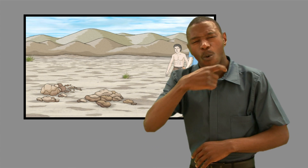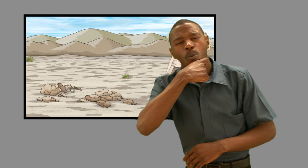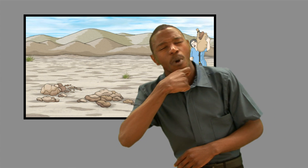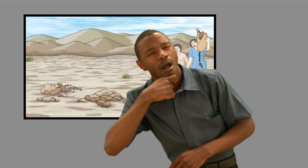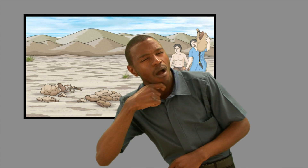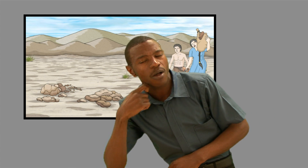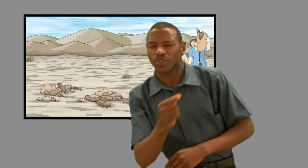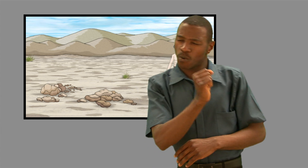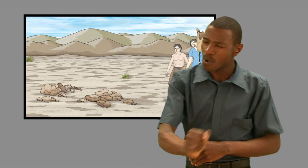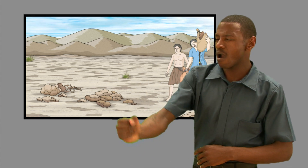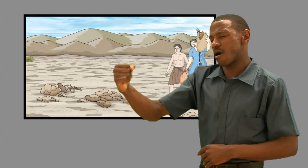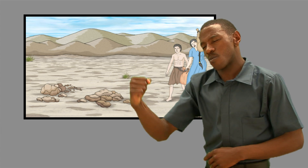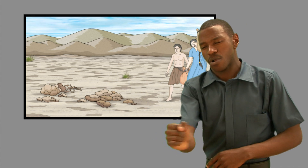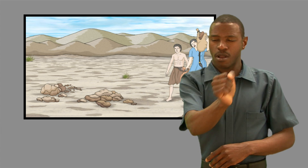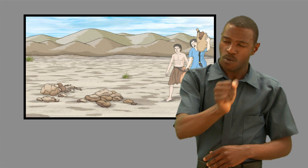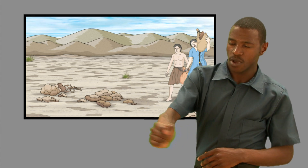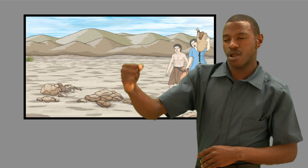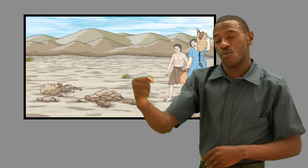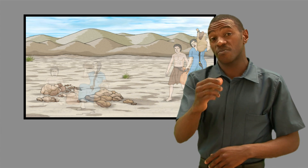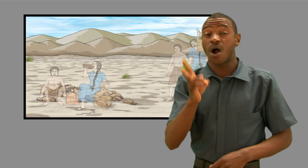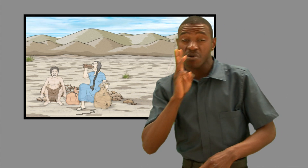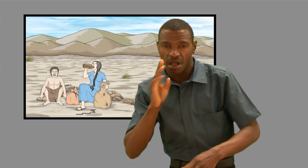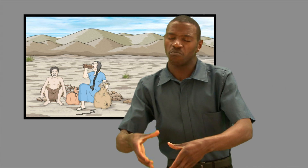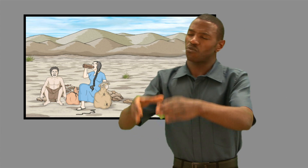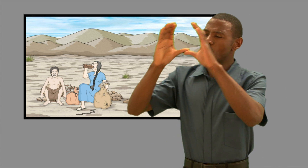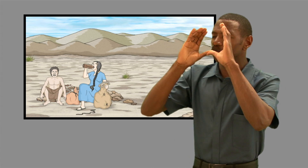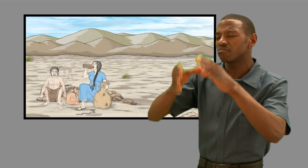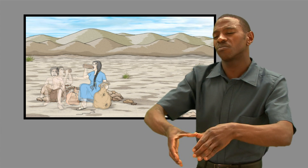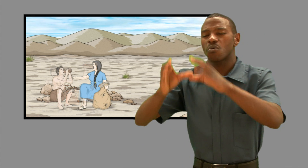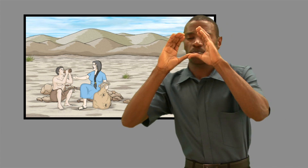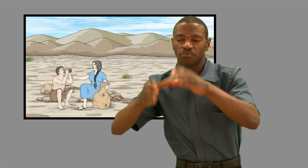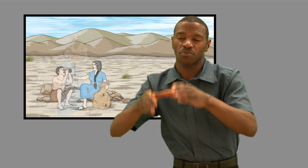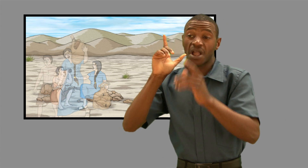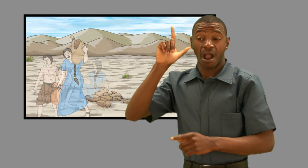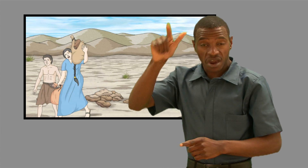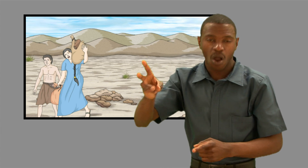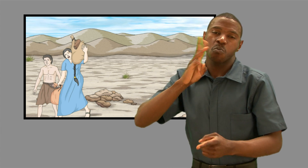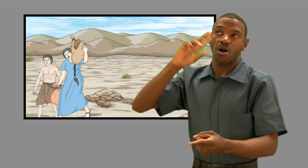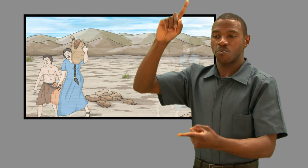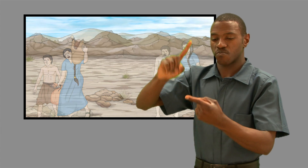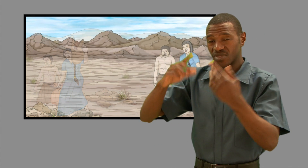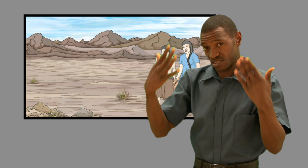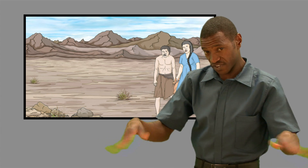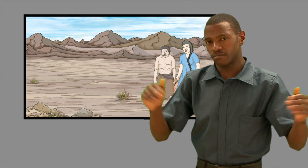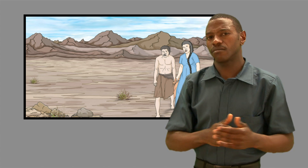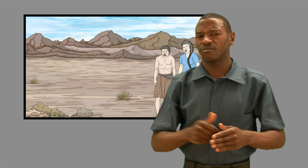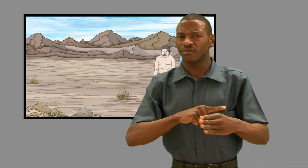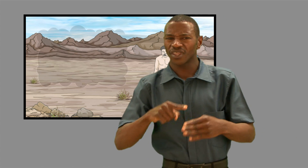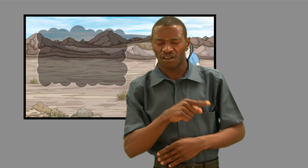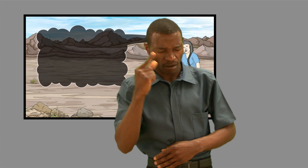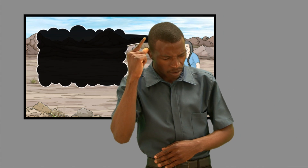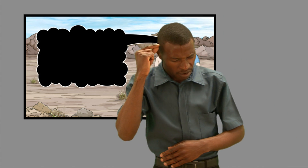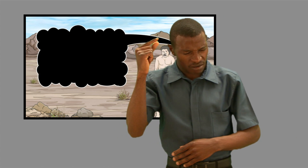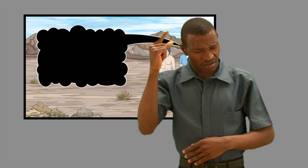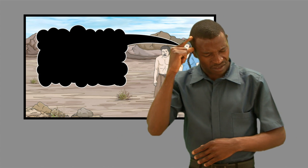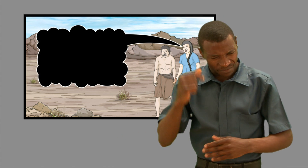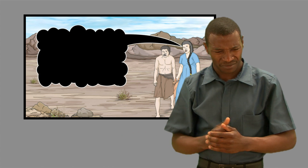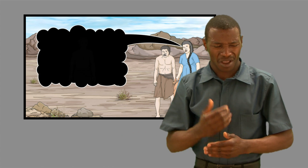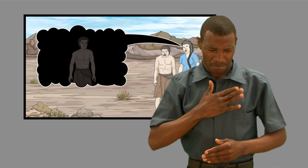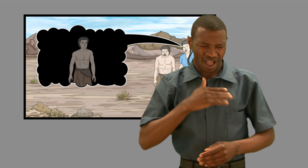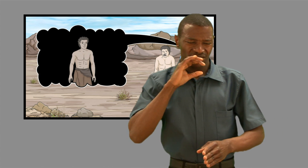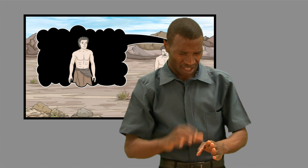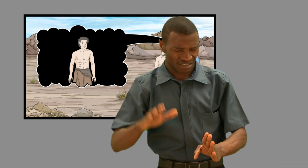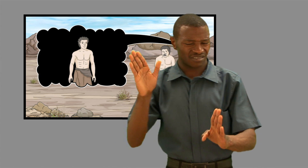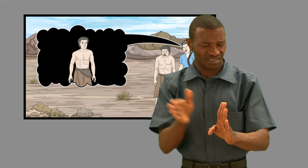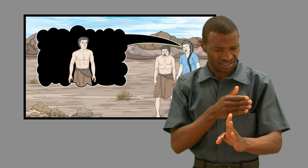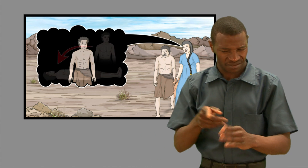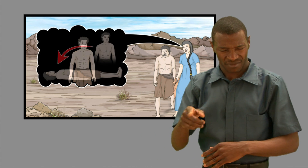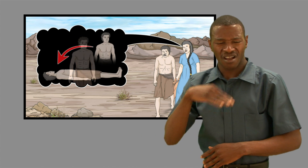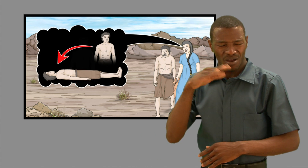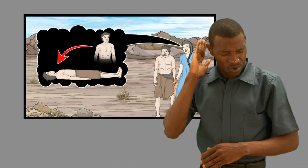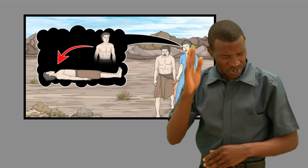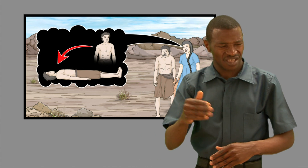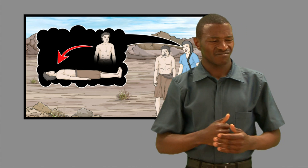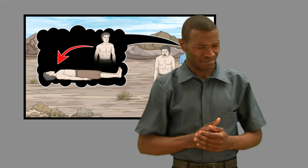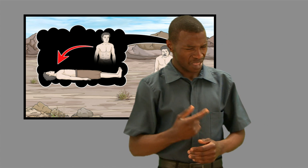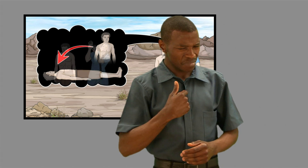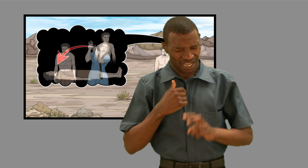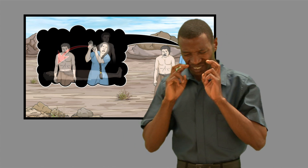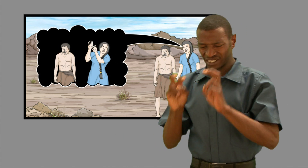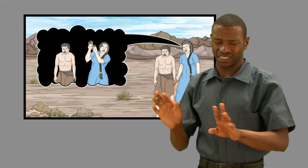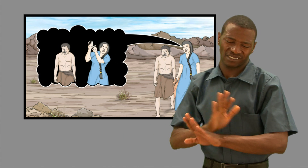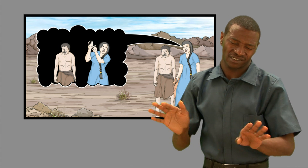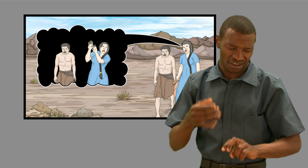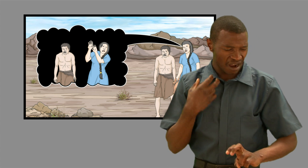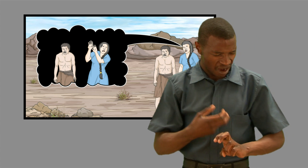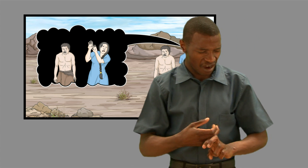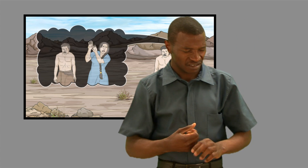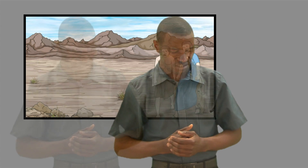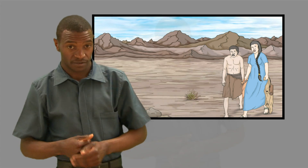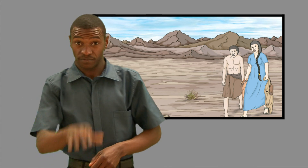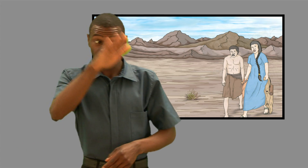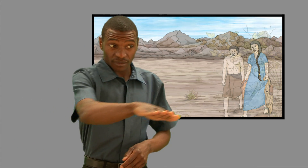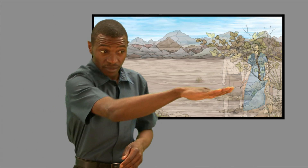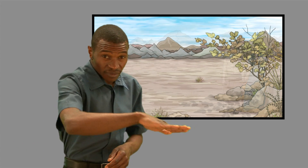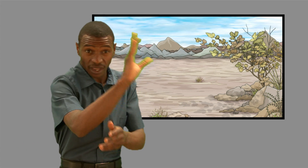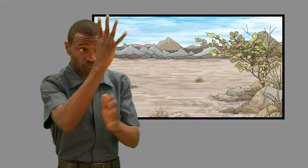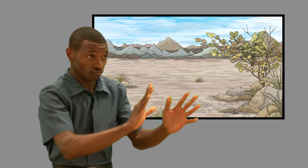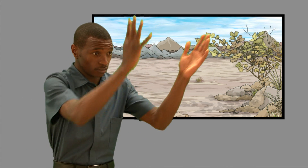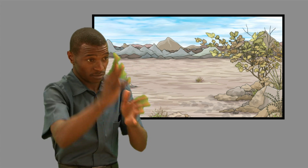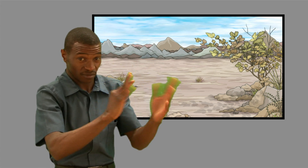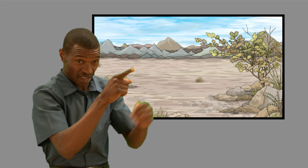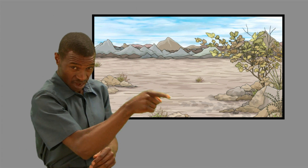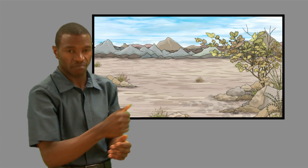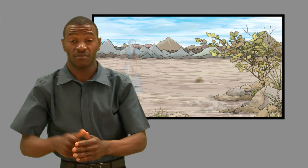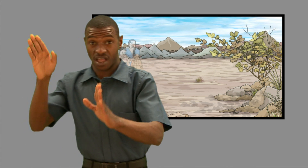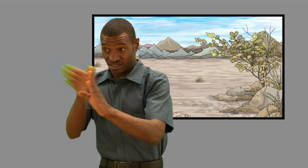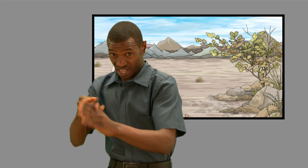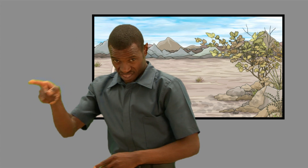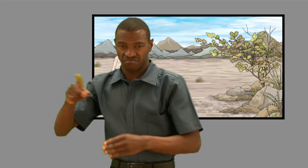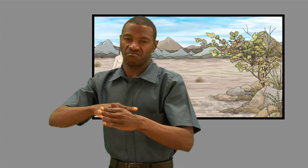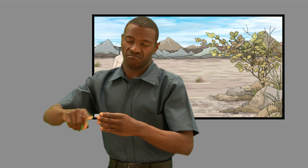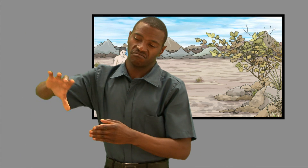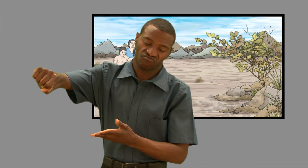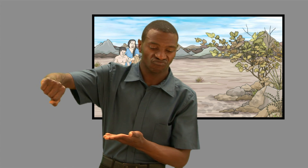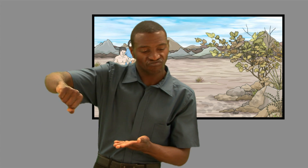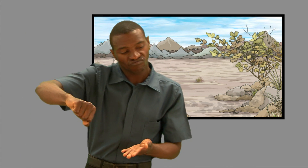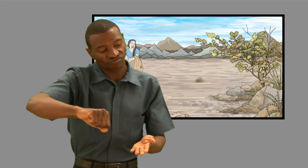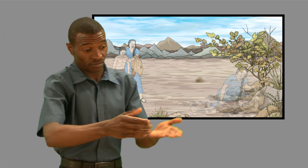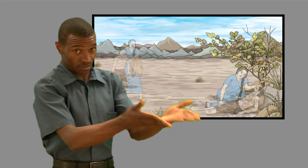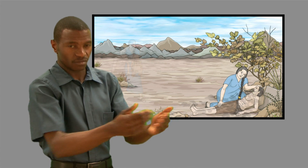When the water in the skin was gone, she left the boy under one of the bushes.